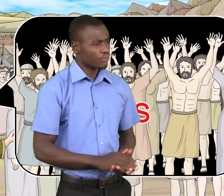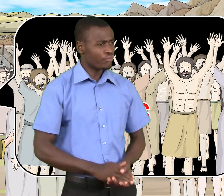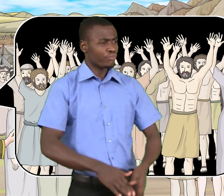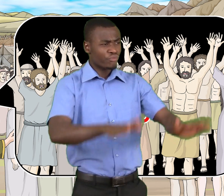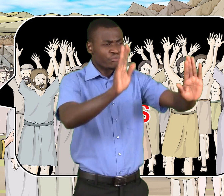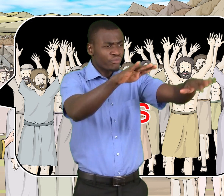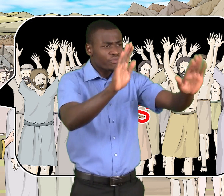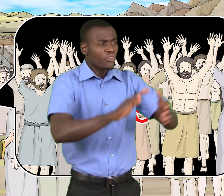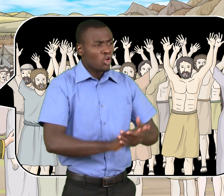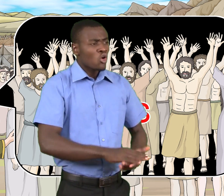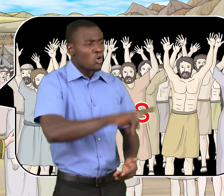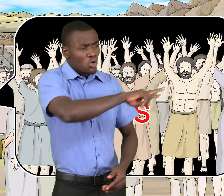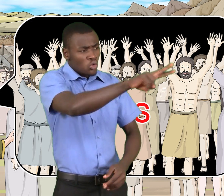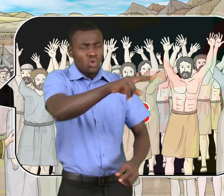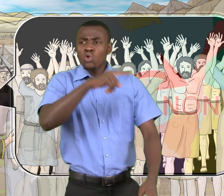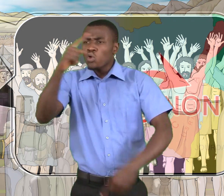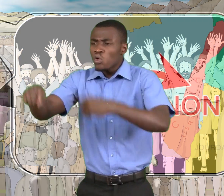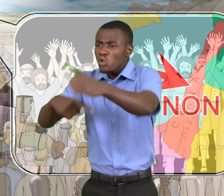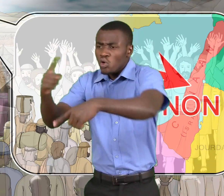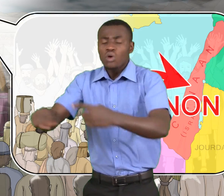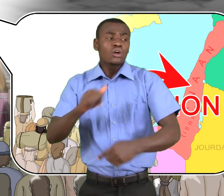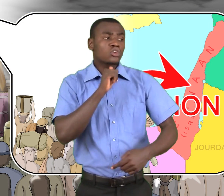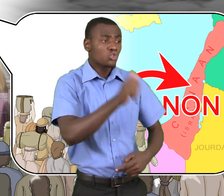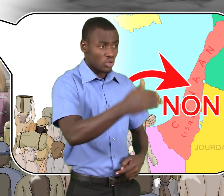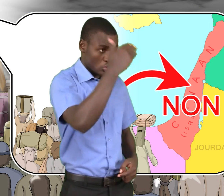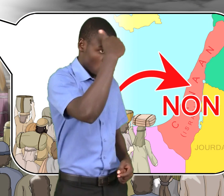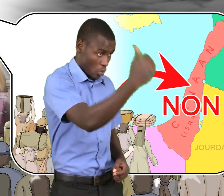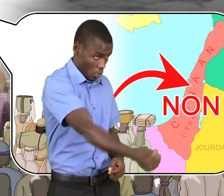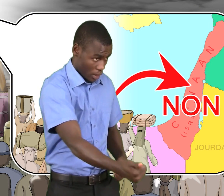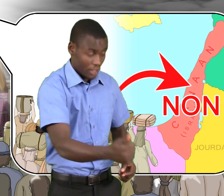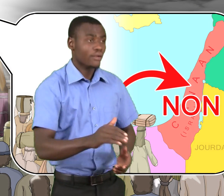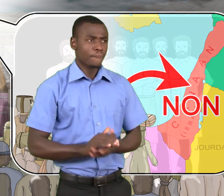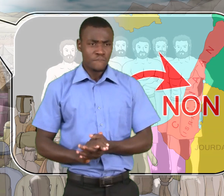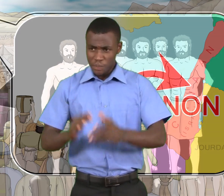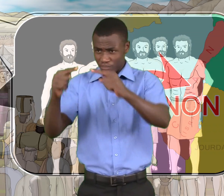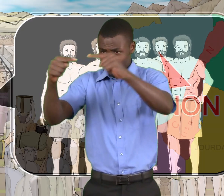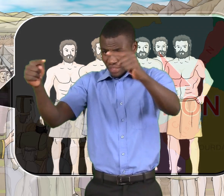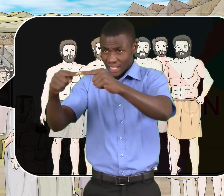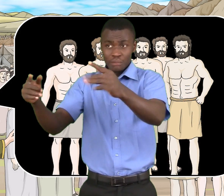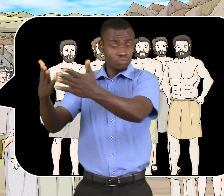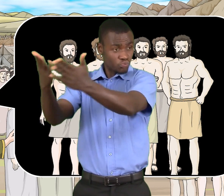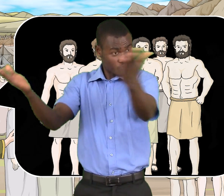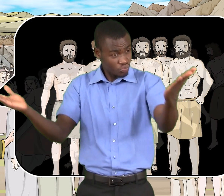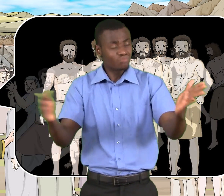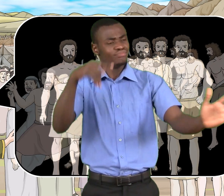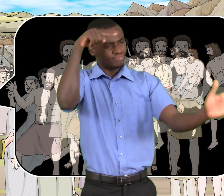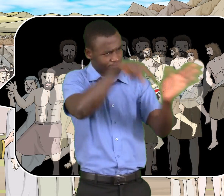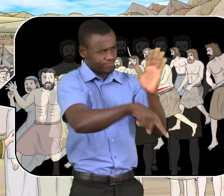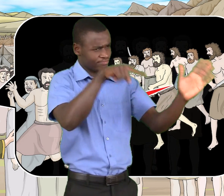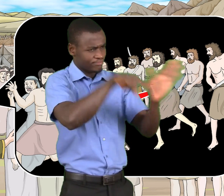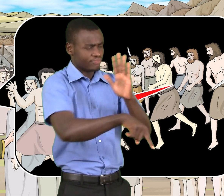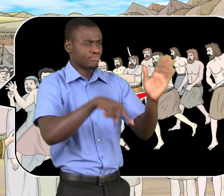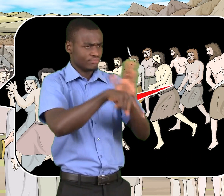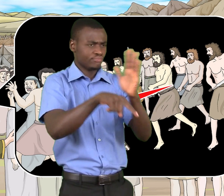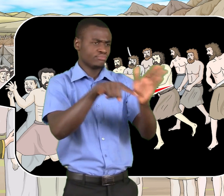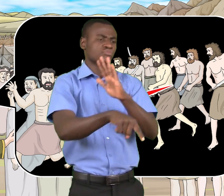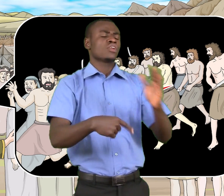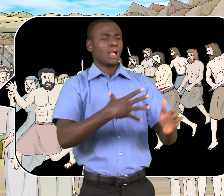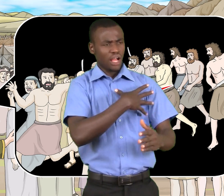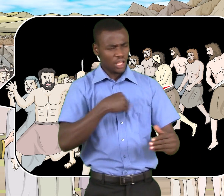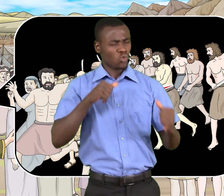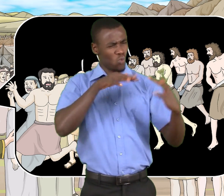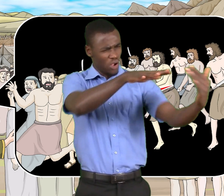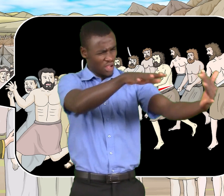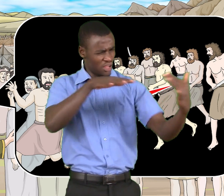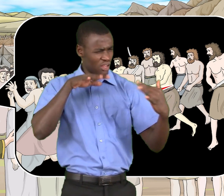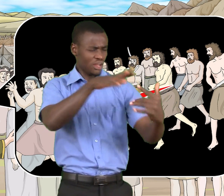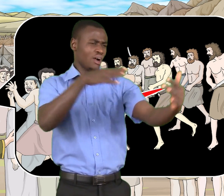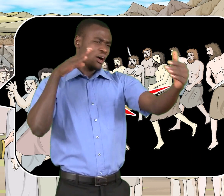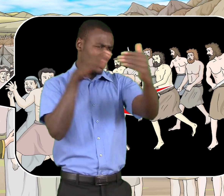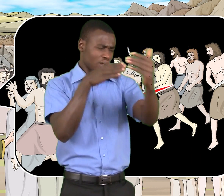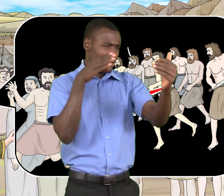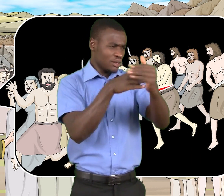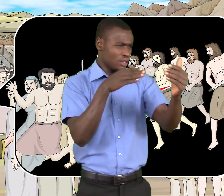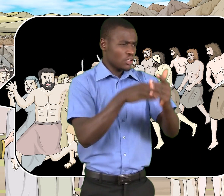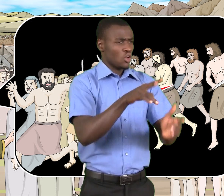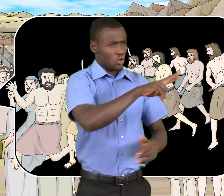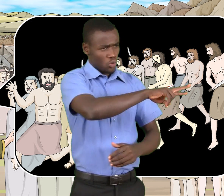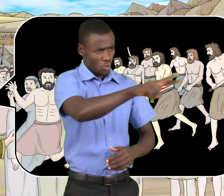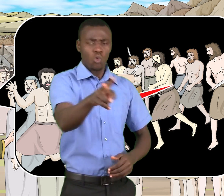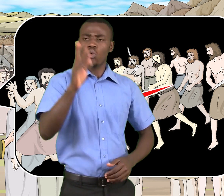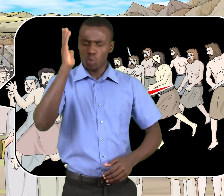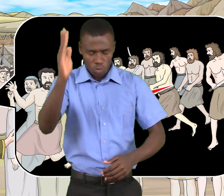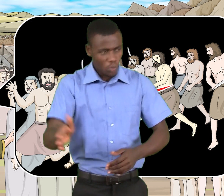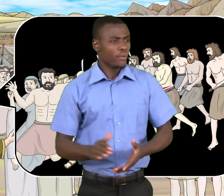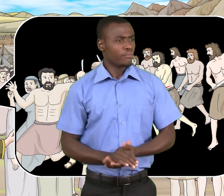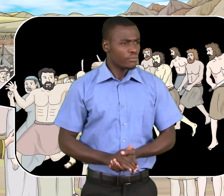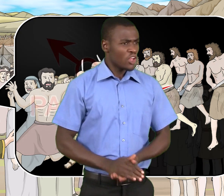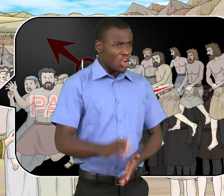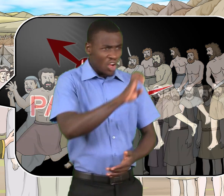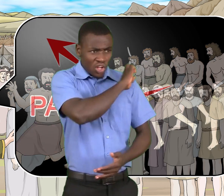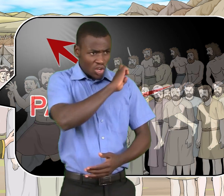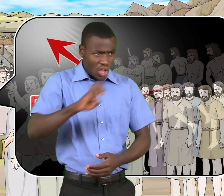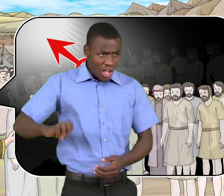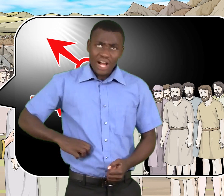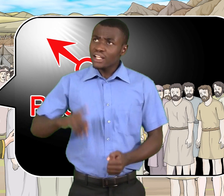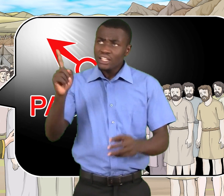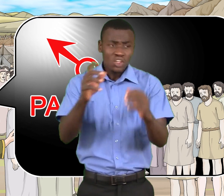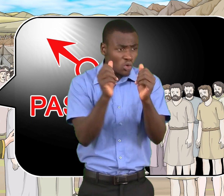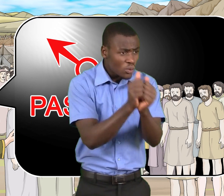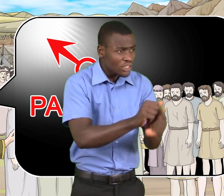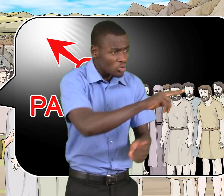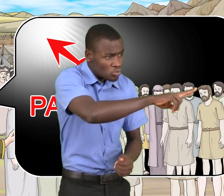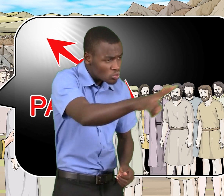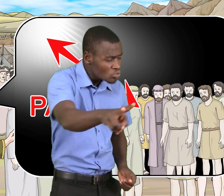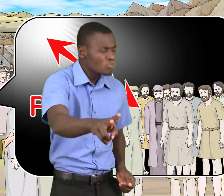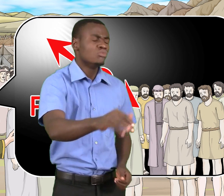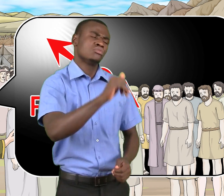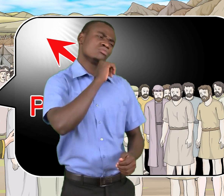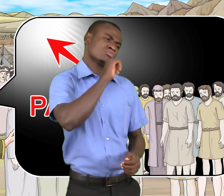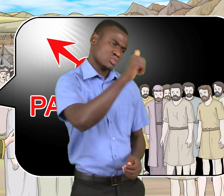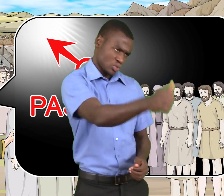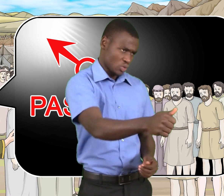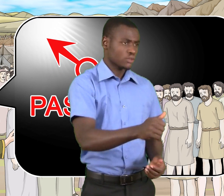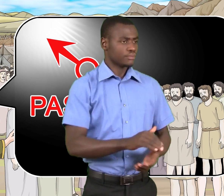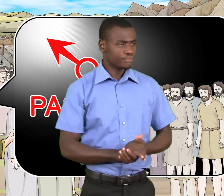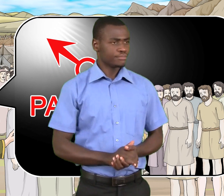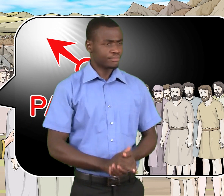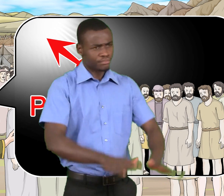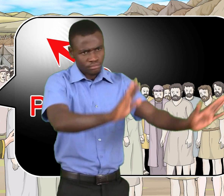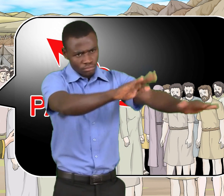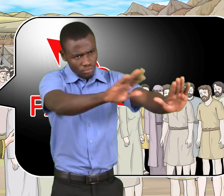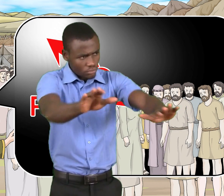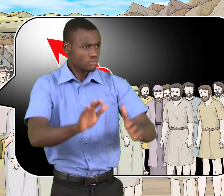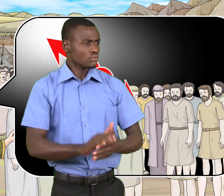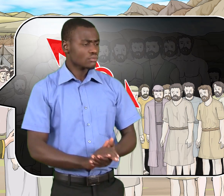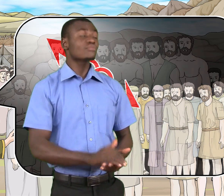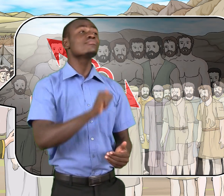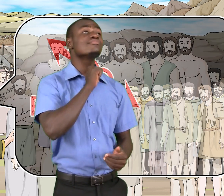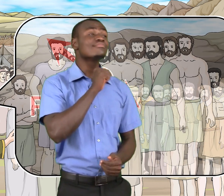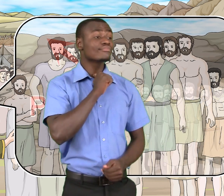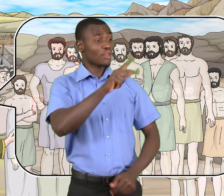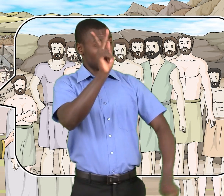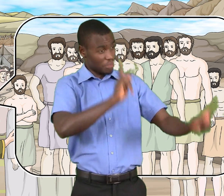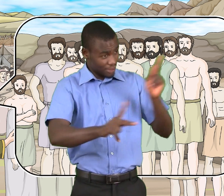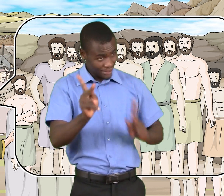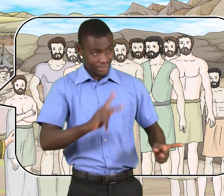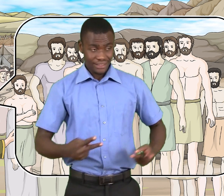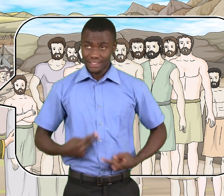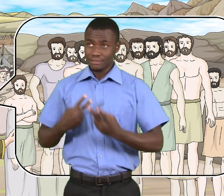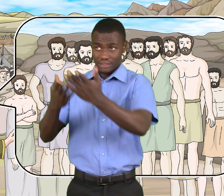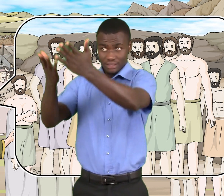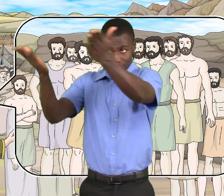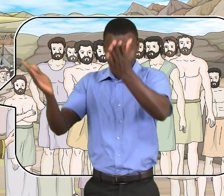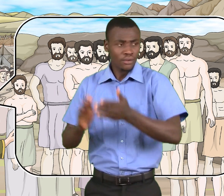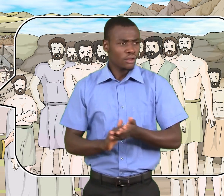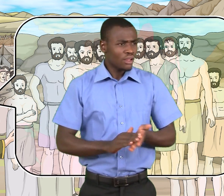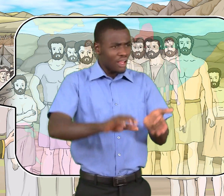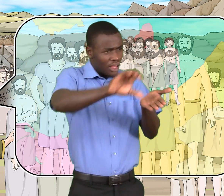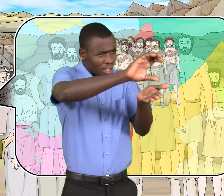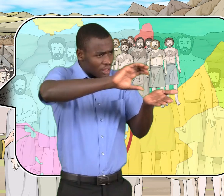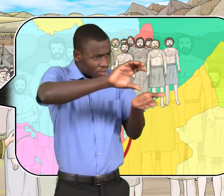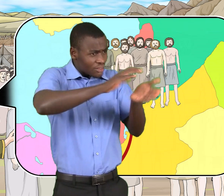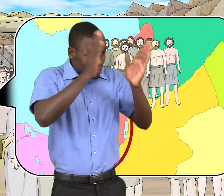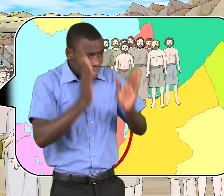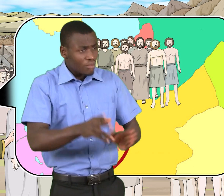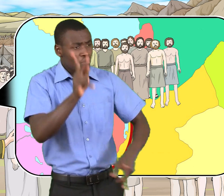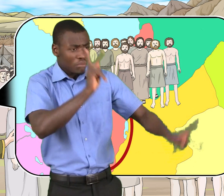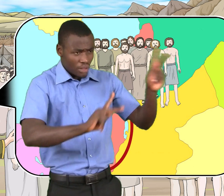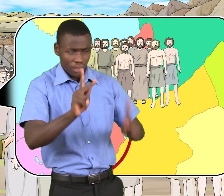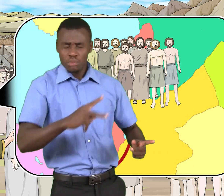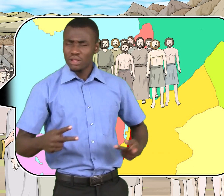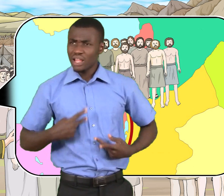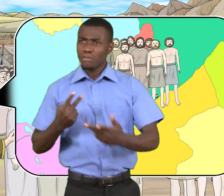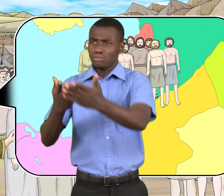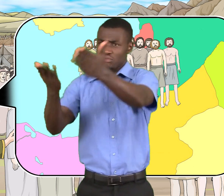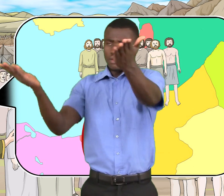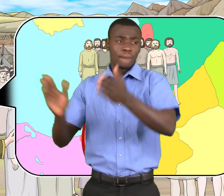Do not go up, lest you be struck down by your enemies, because the LORD is not among you.